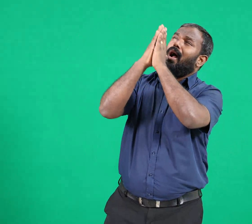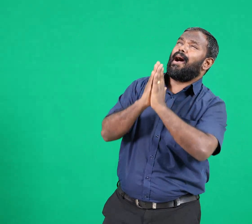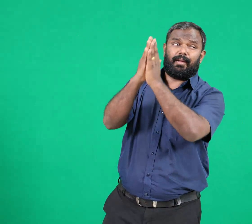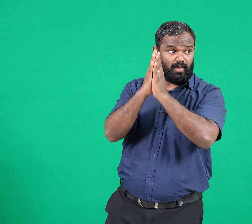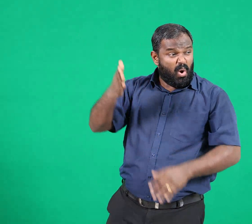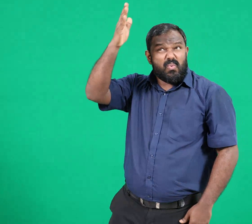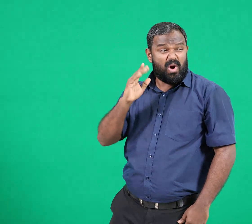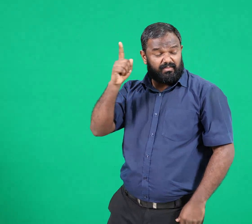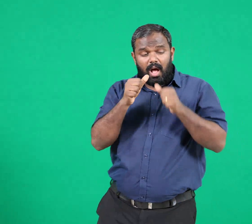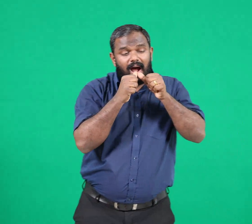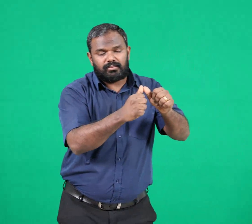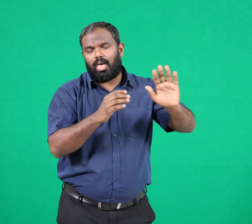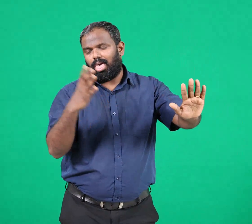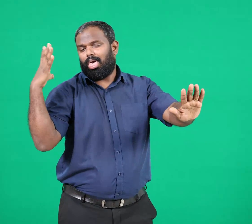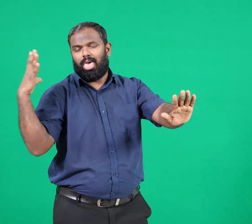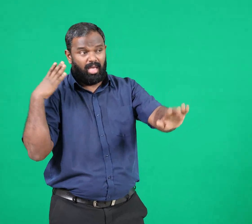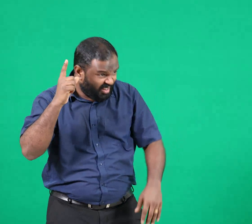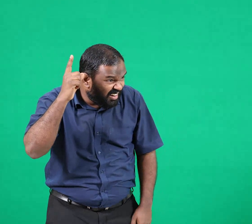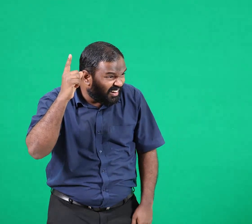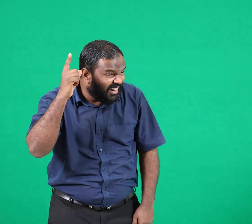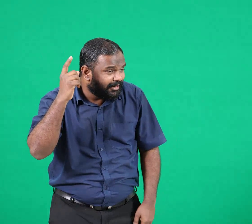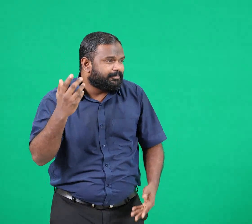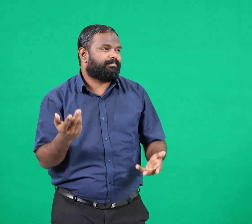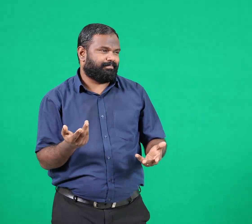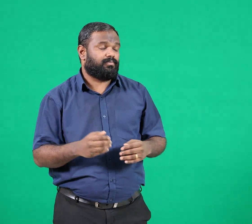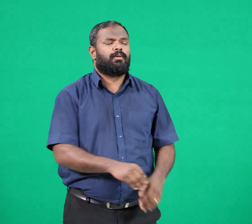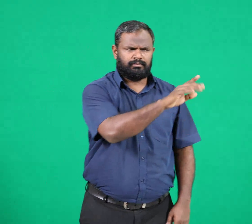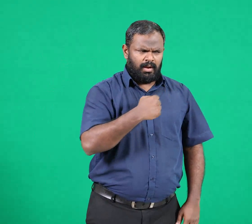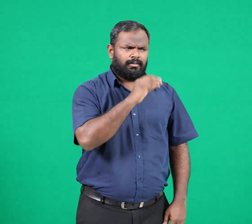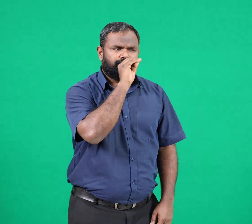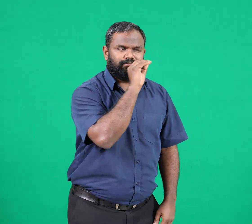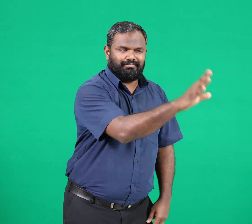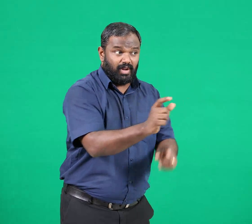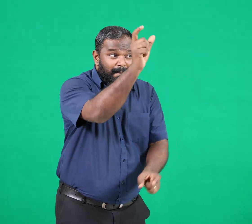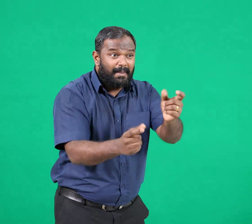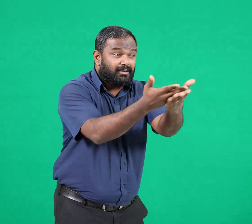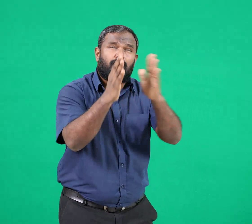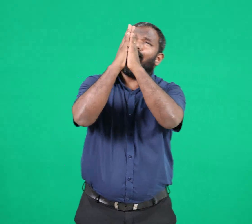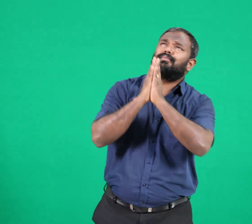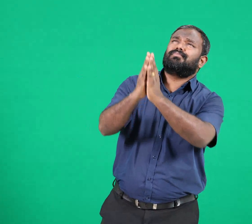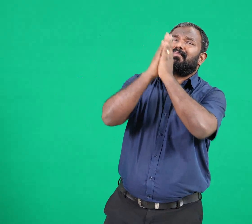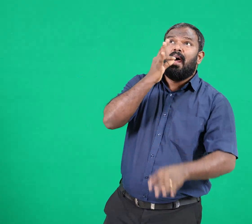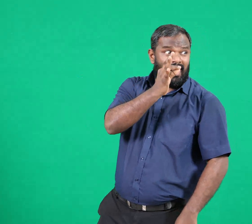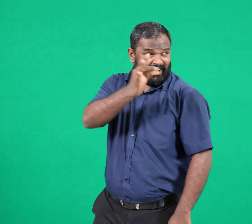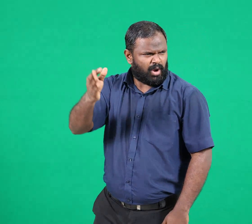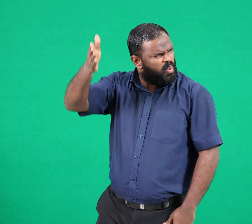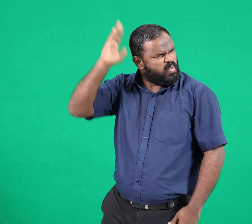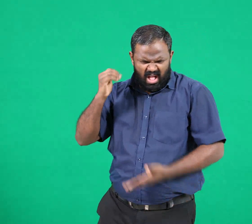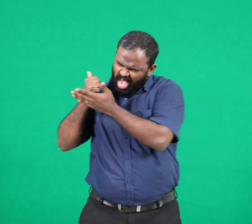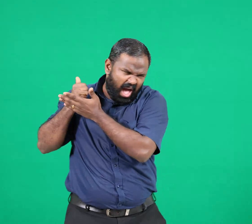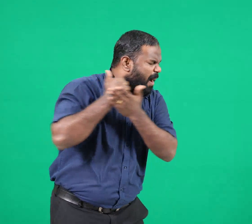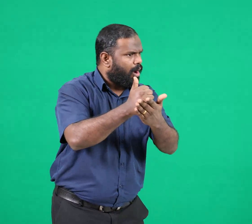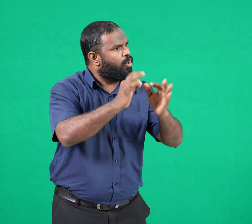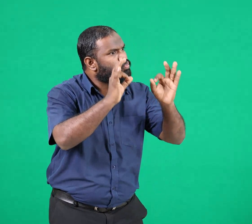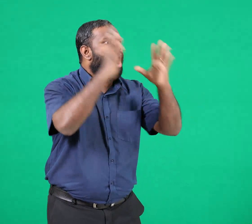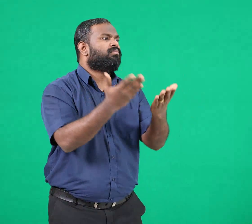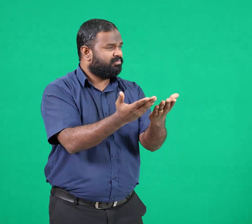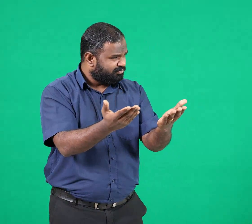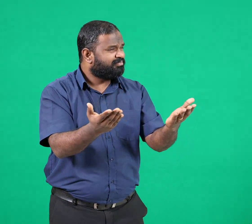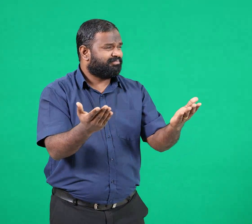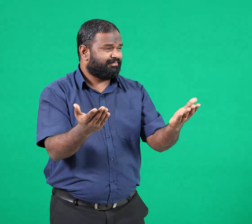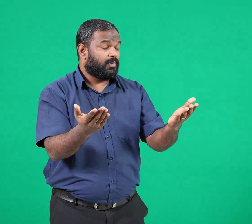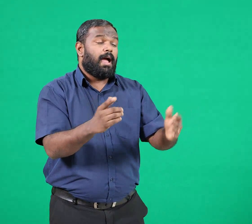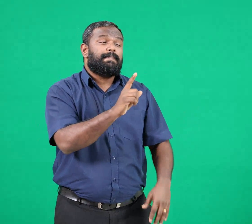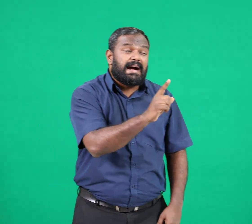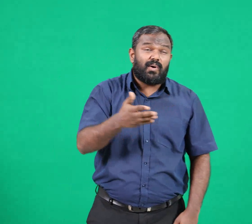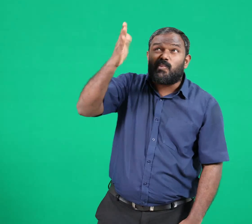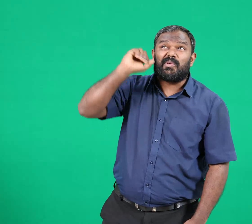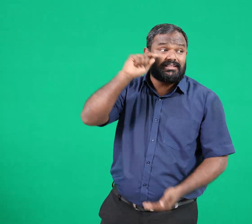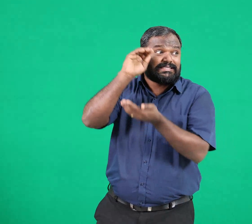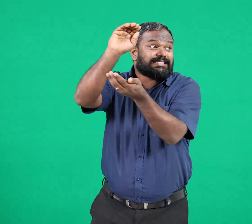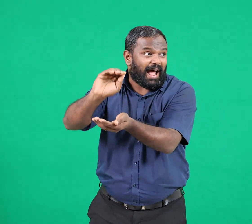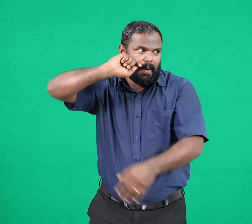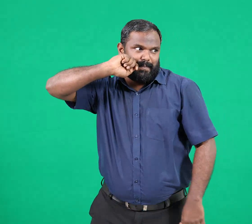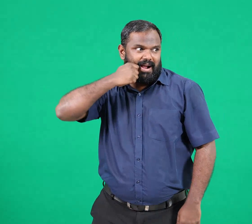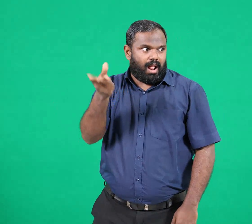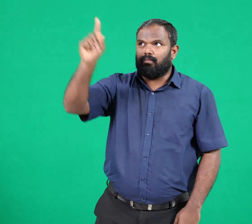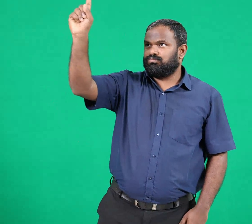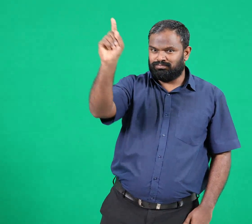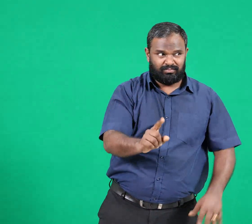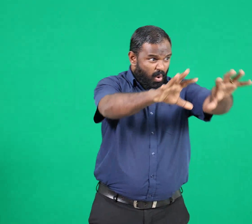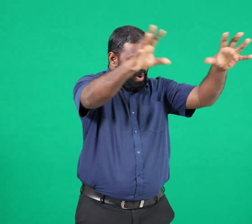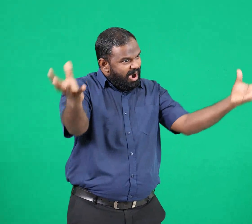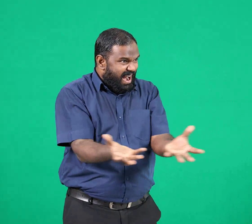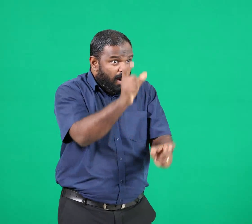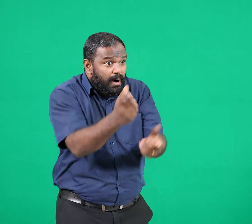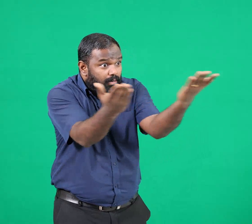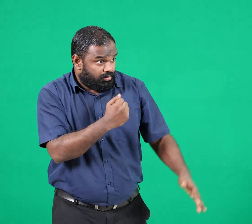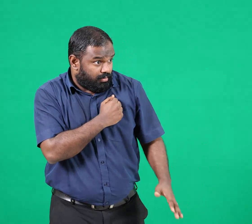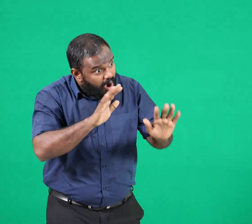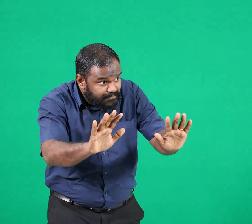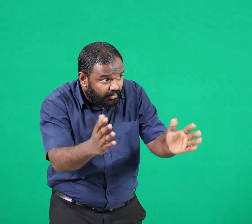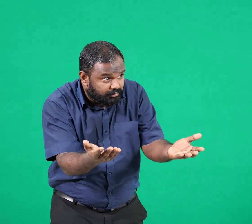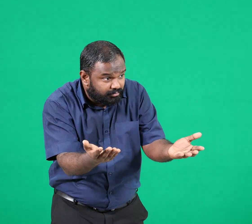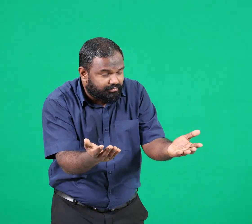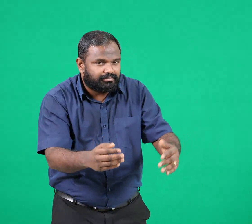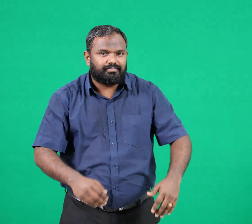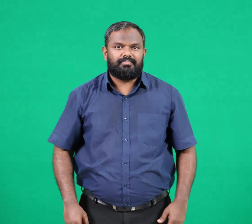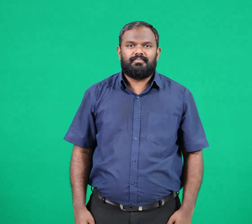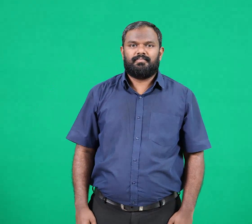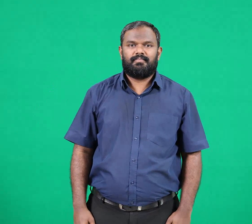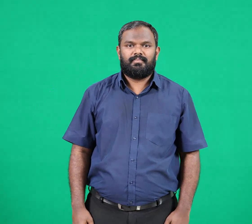I tell you, He will promptly carry out justice on their behalf. Nevertheless, when the Son of Man comes, will He find faith on earth?"